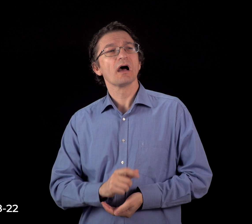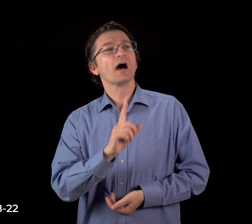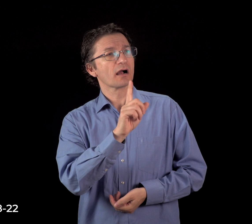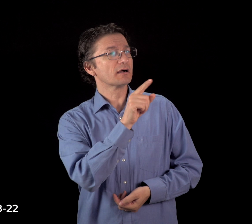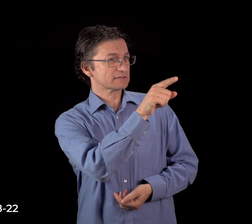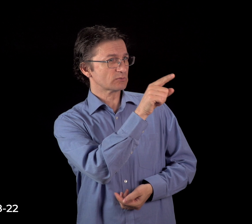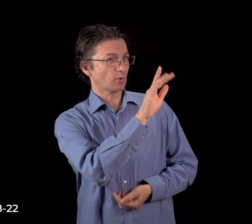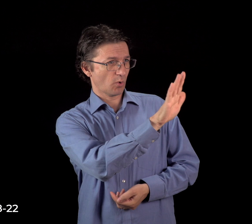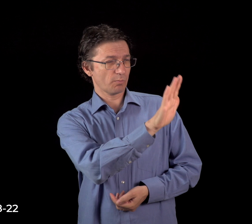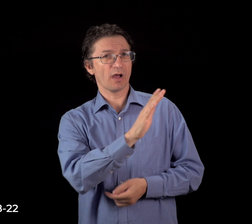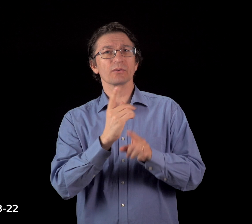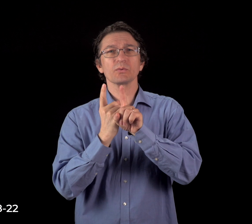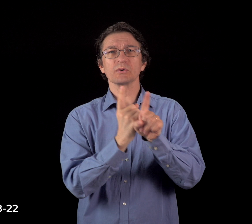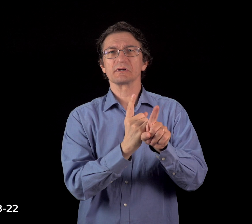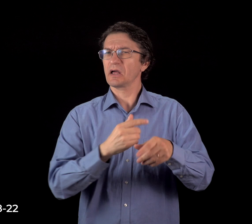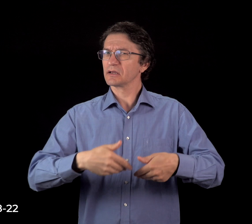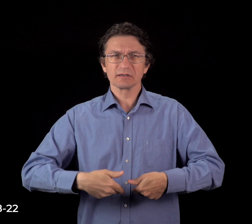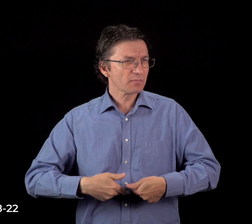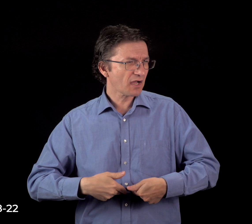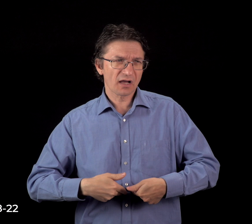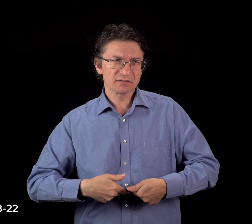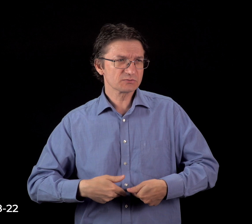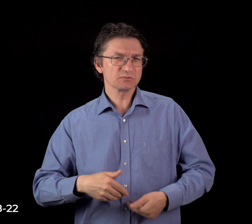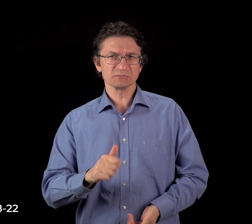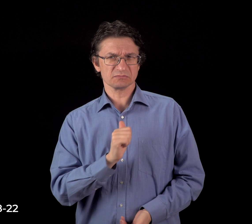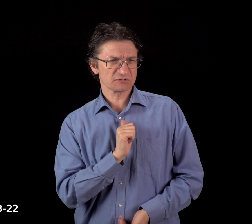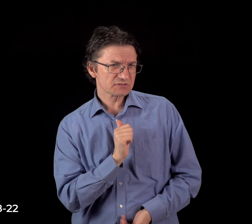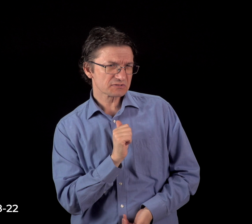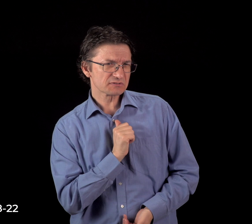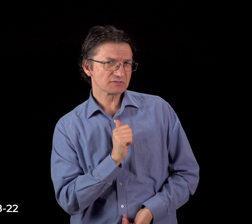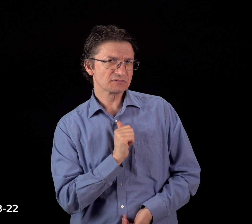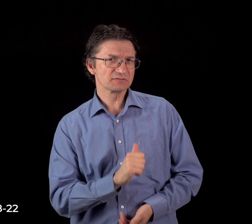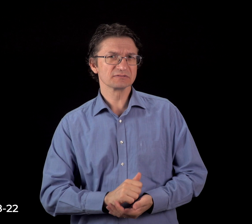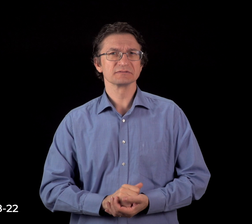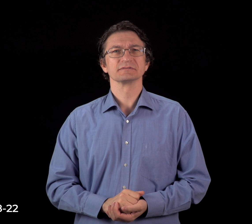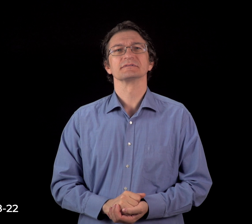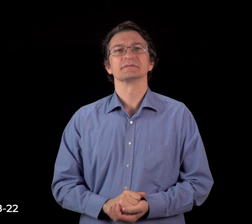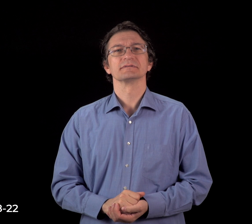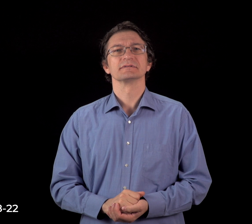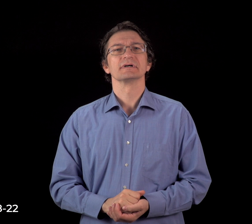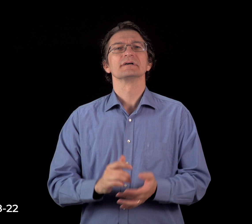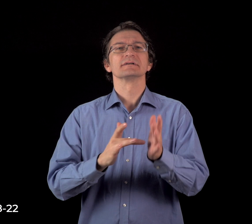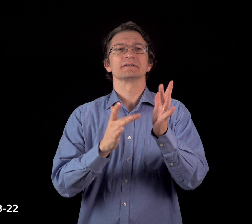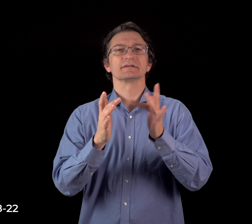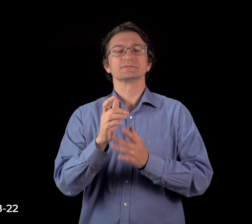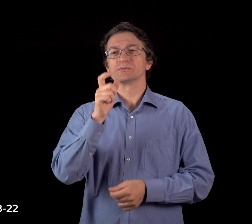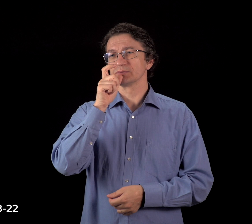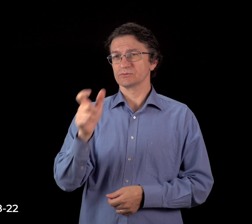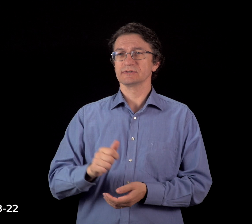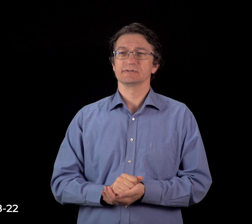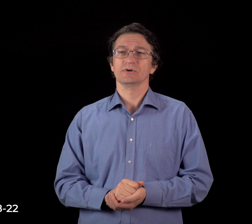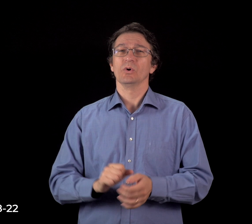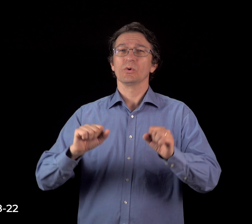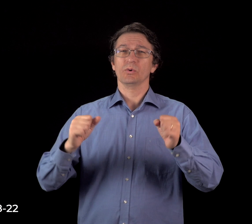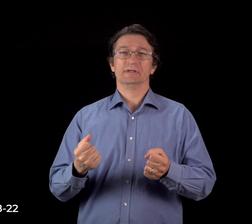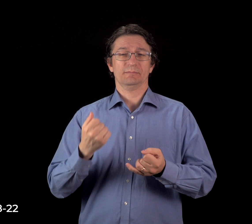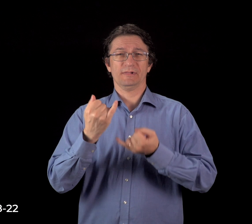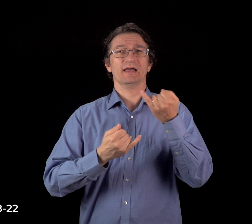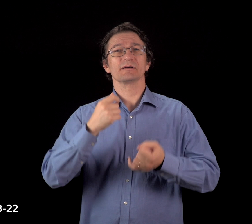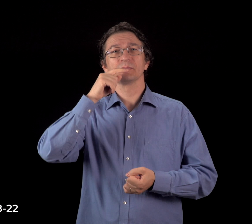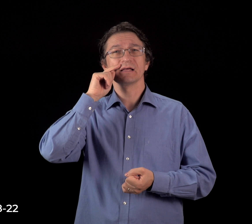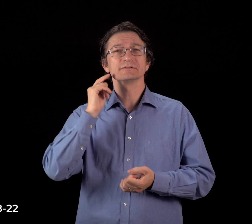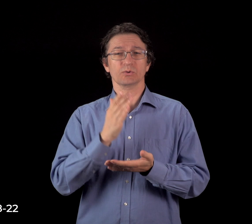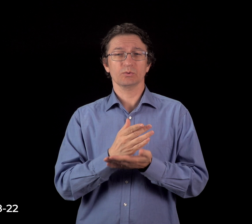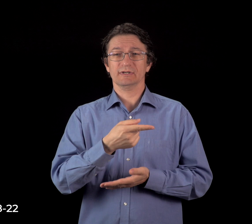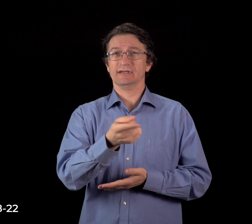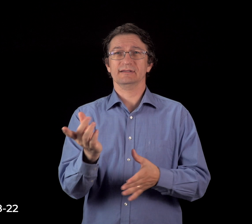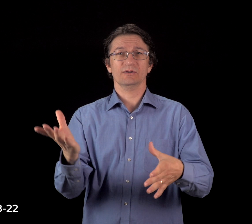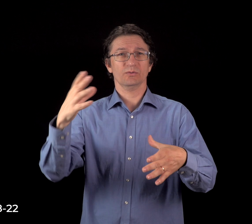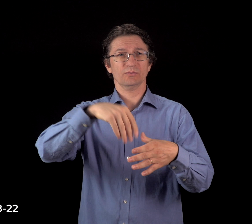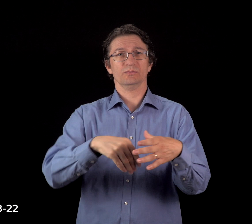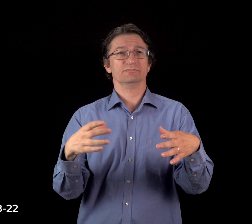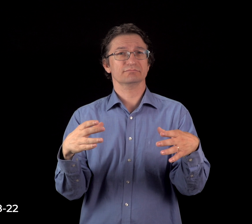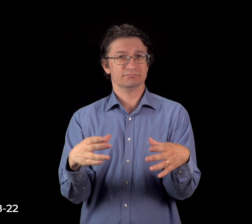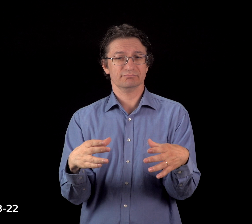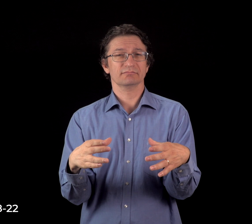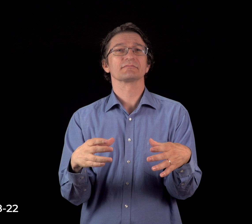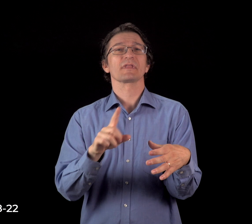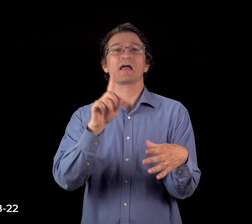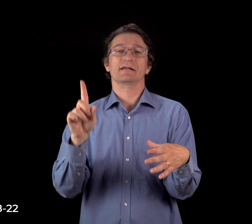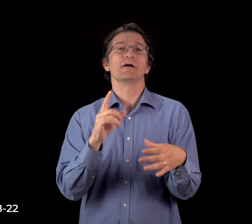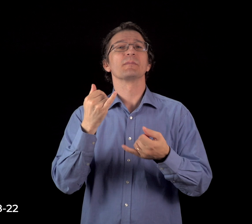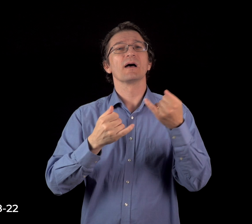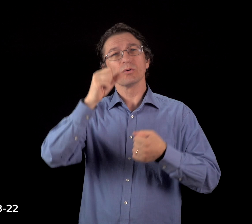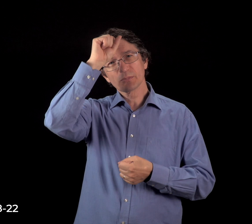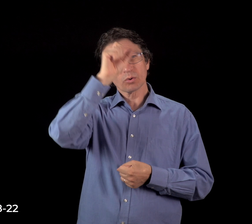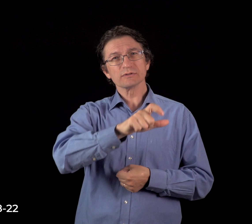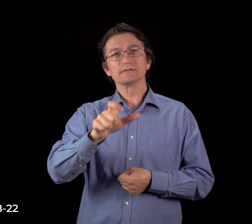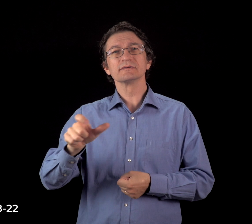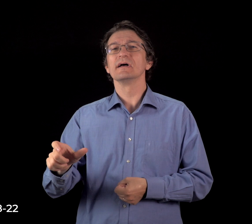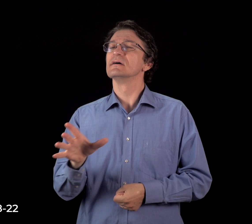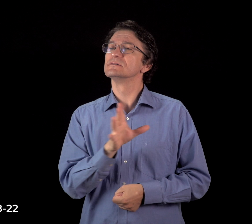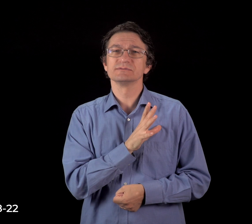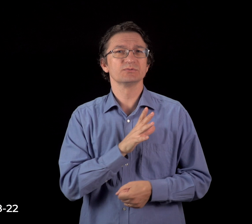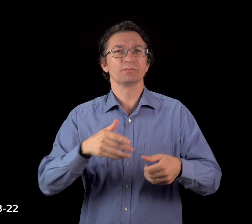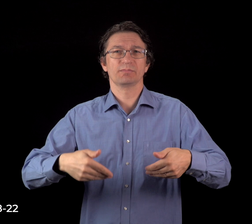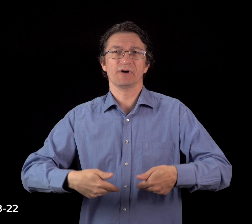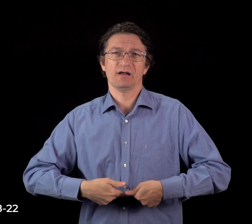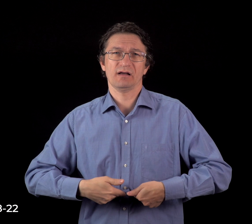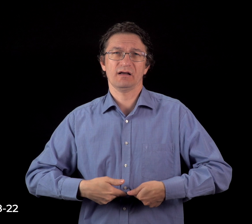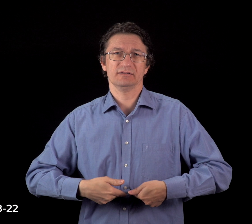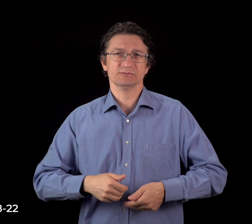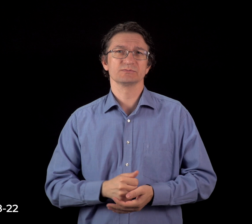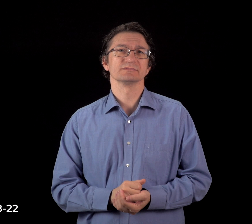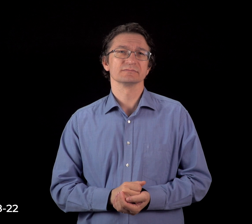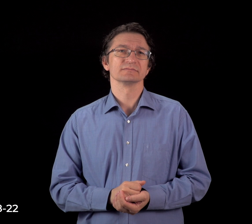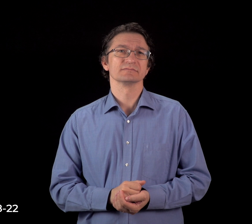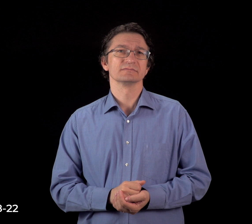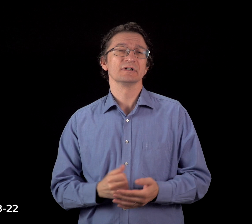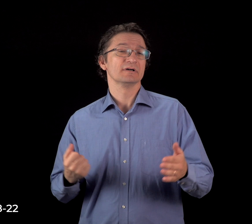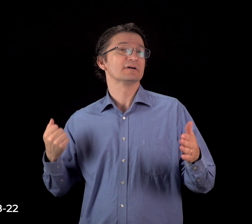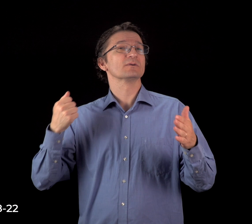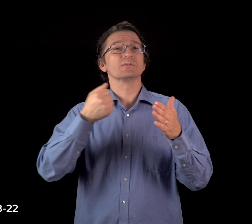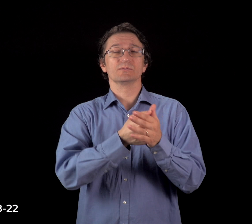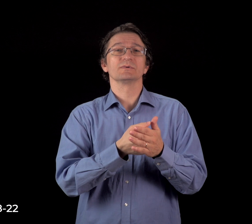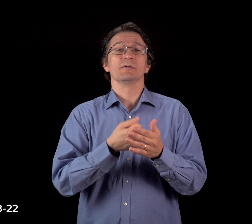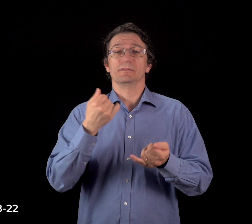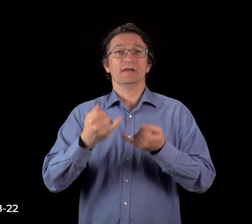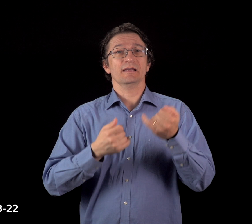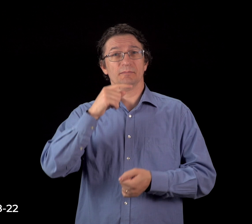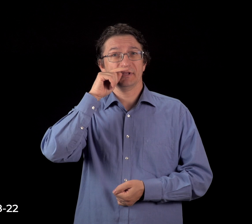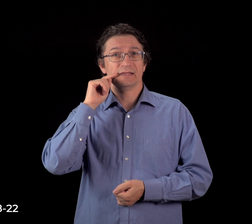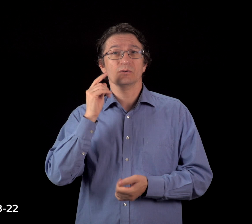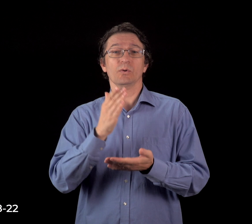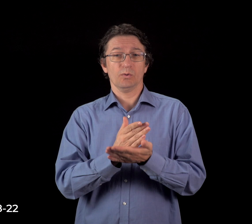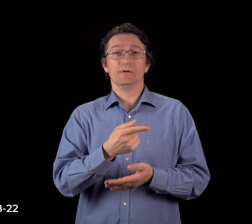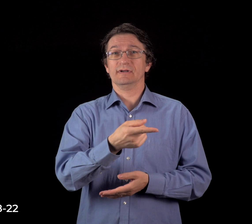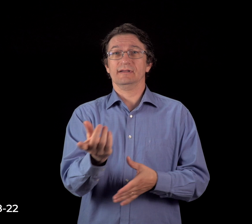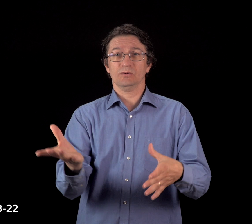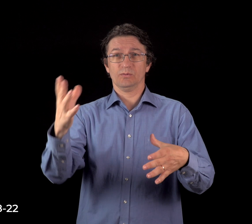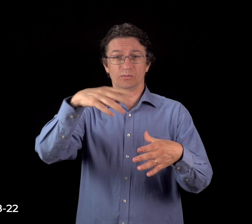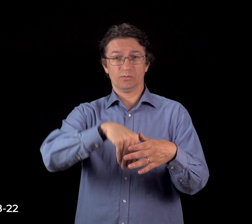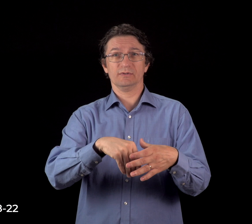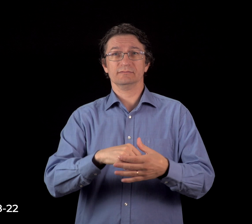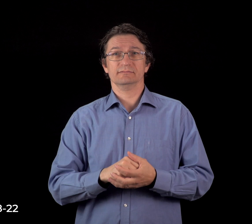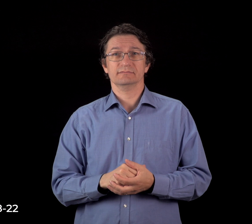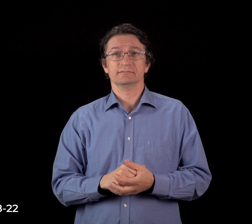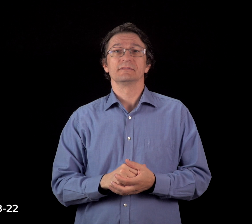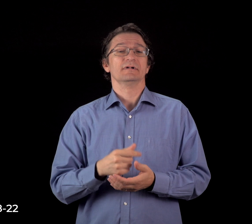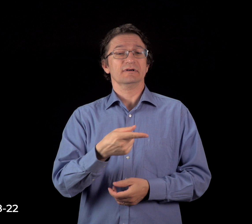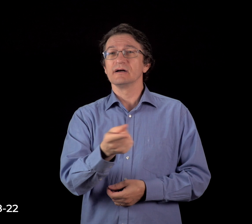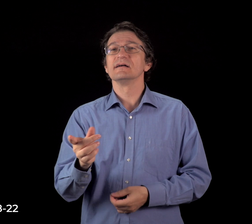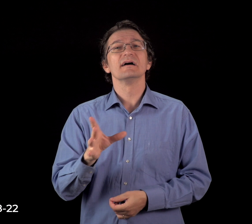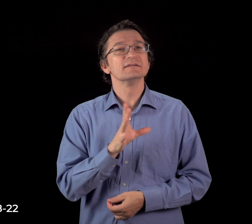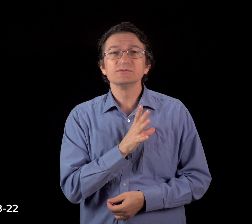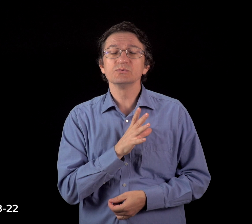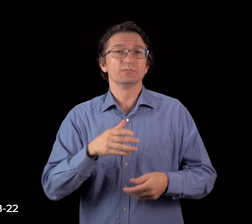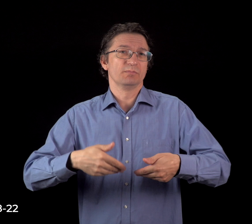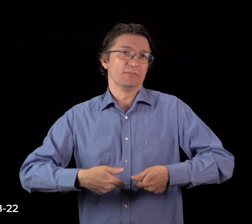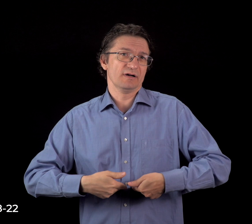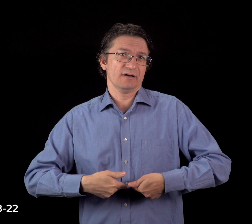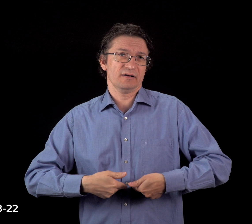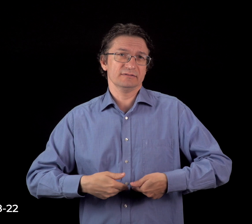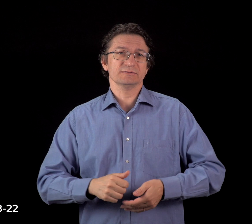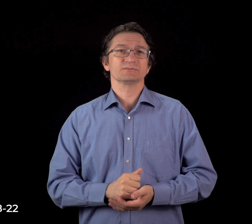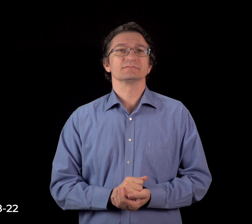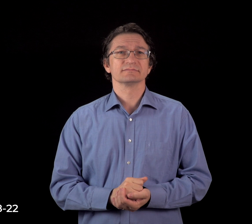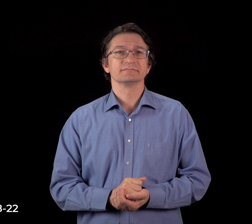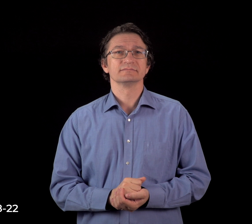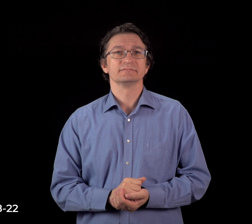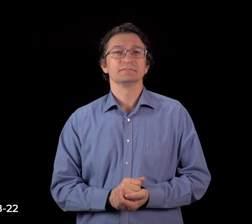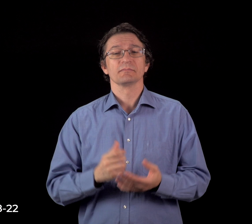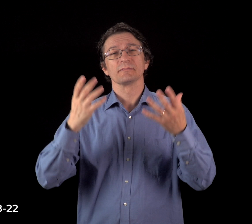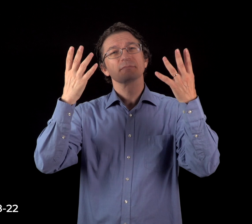Jesus replied, “How can the guests of the bridegroom fast while He is with them? As long as He is with them, they cannot fast.